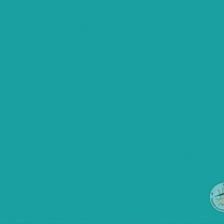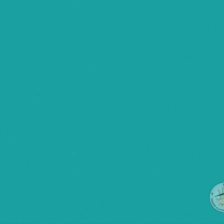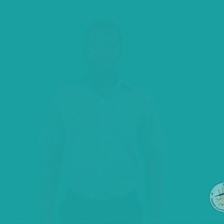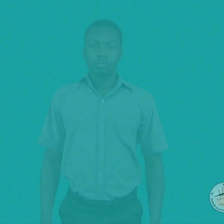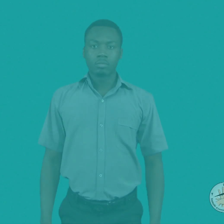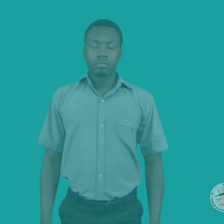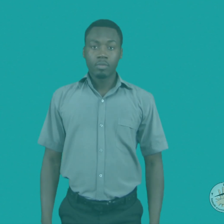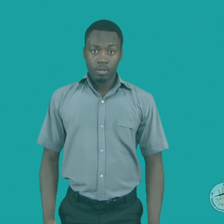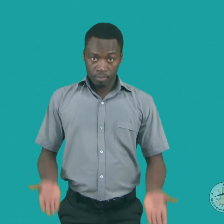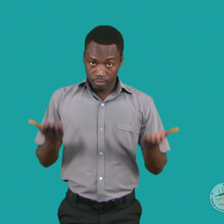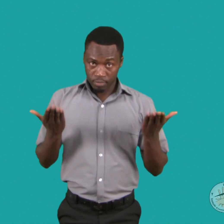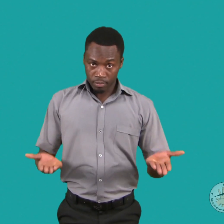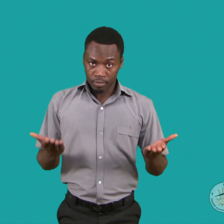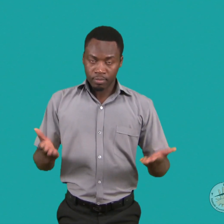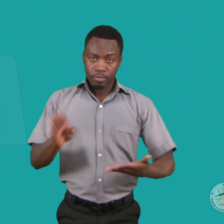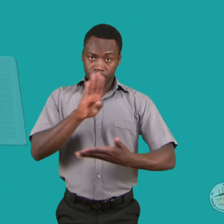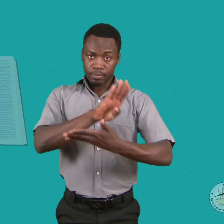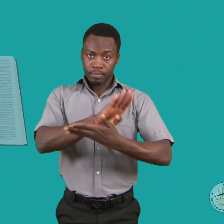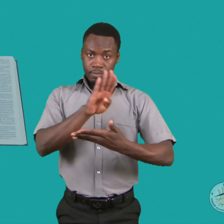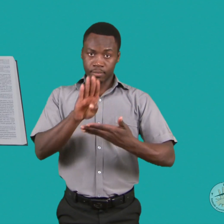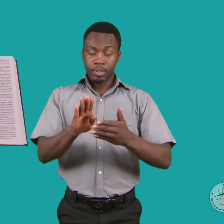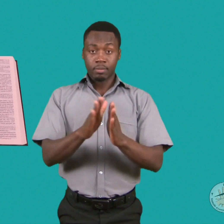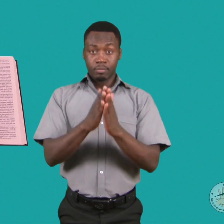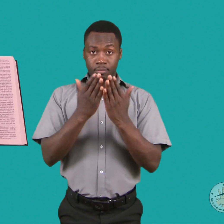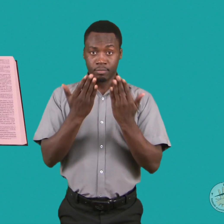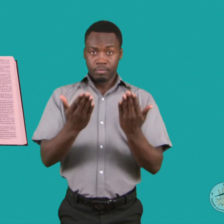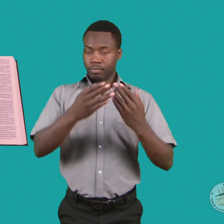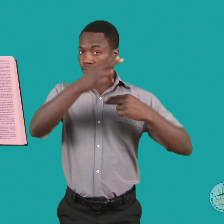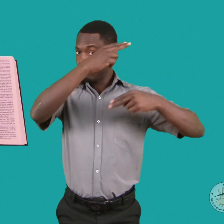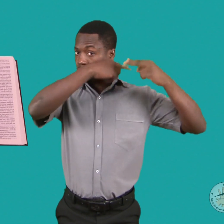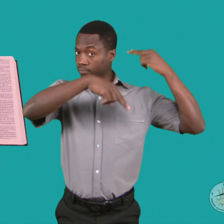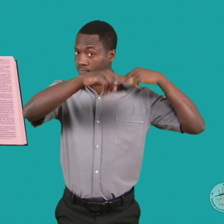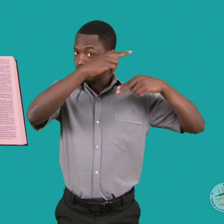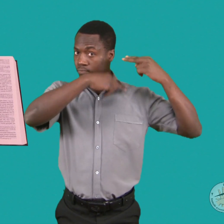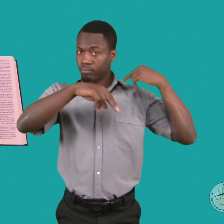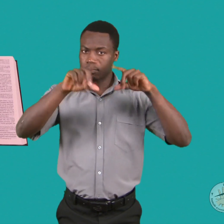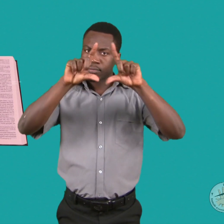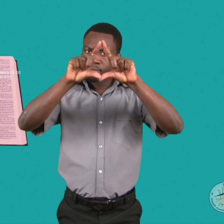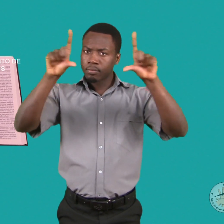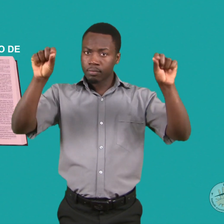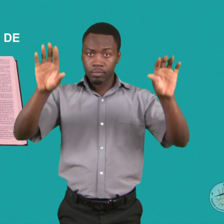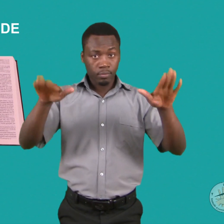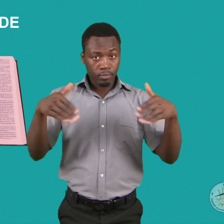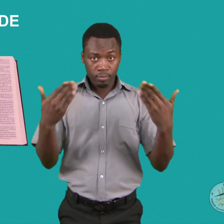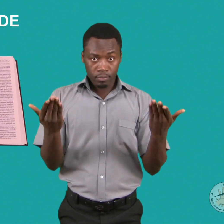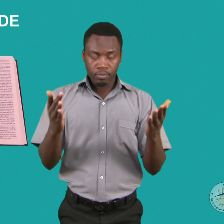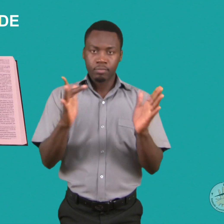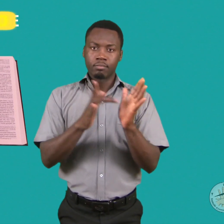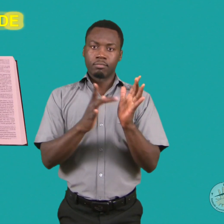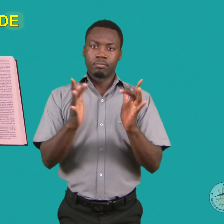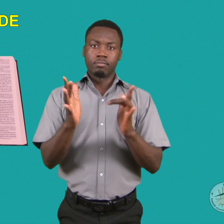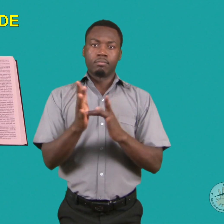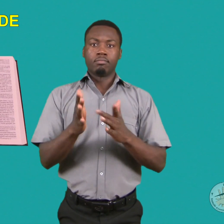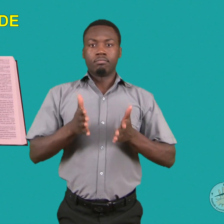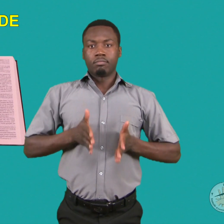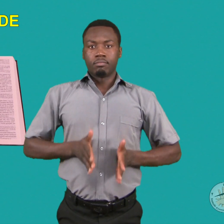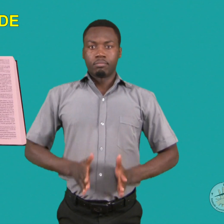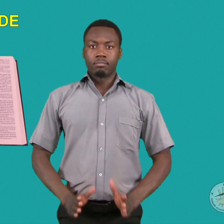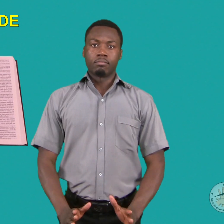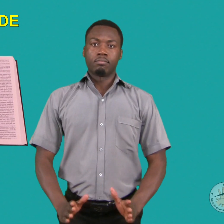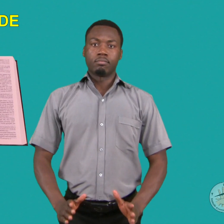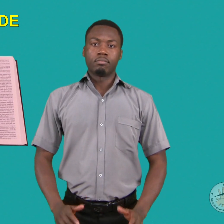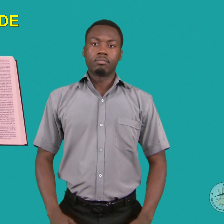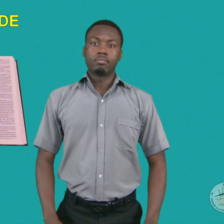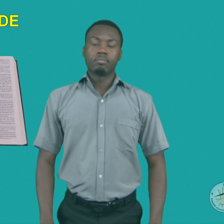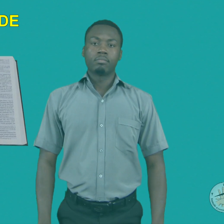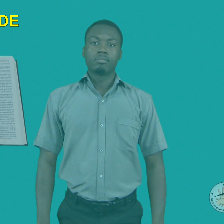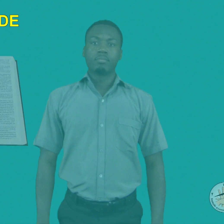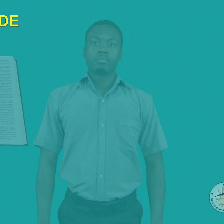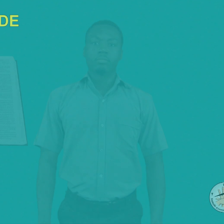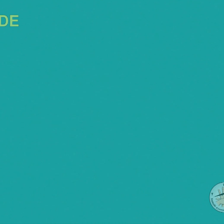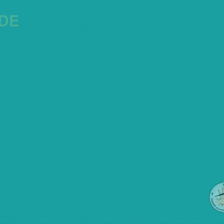Jesus is born